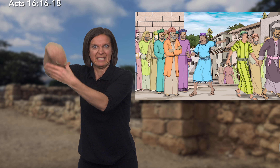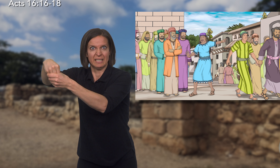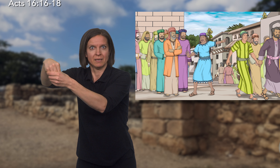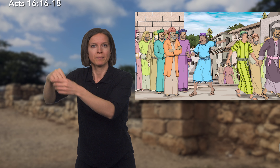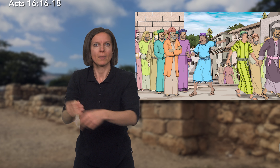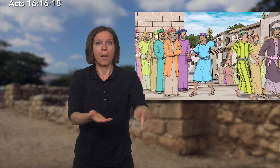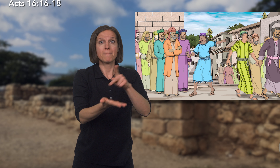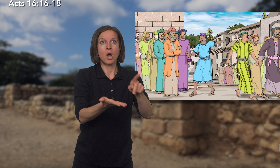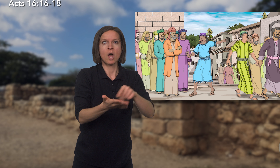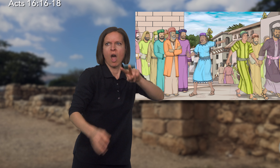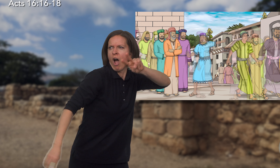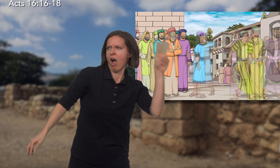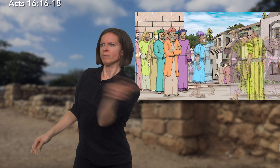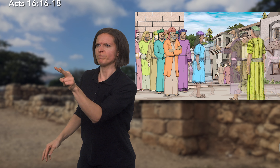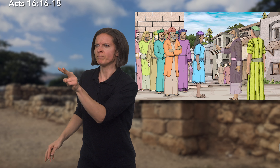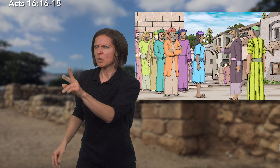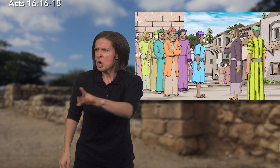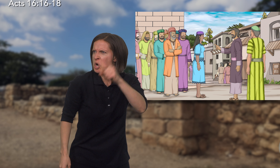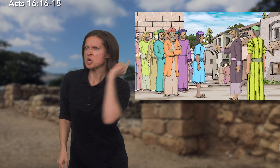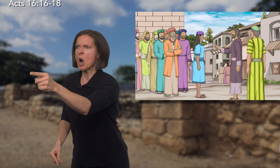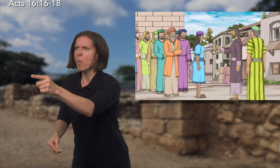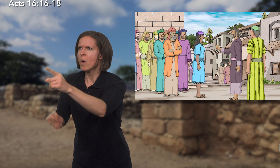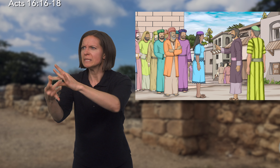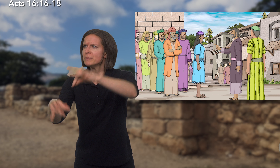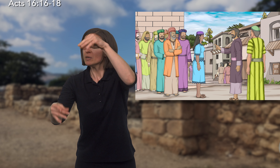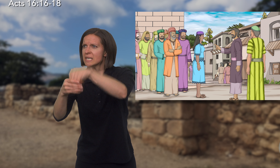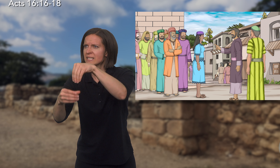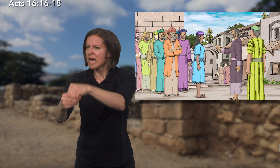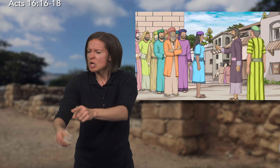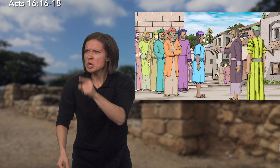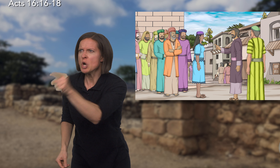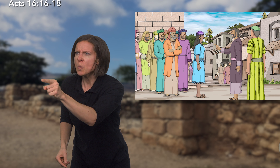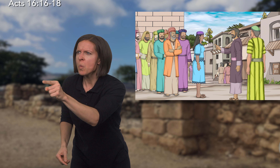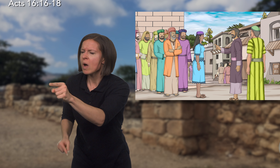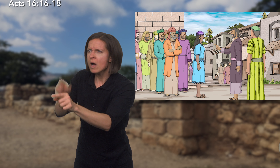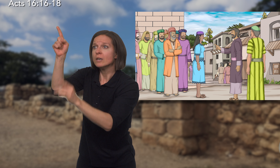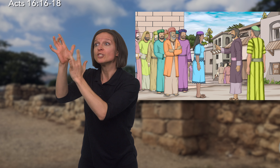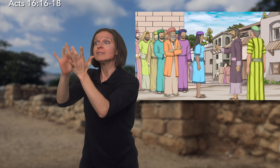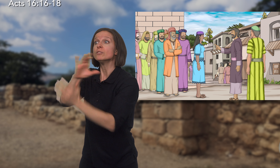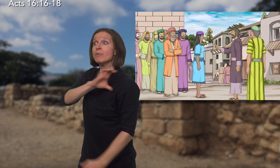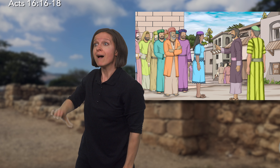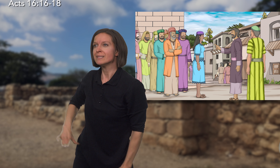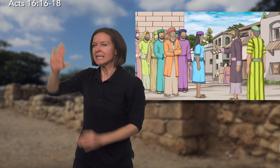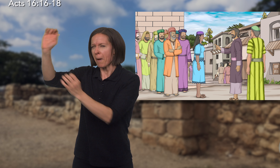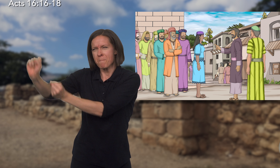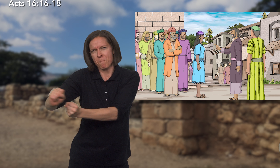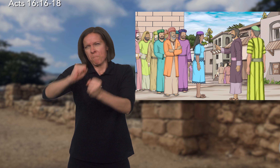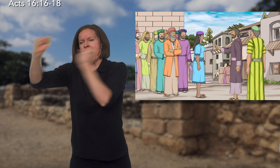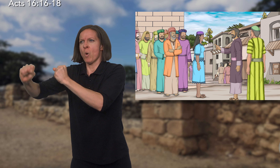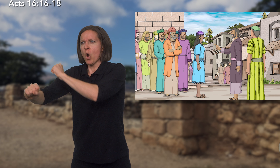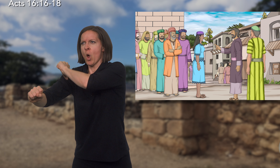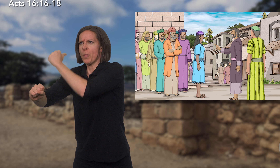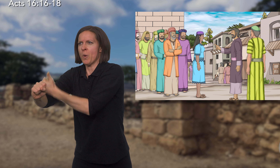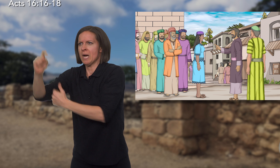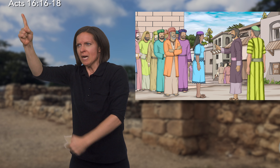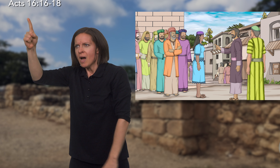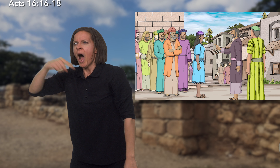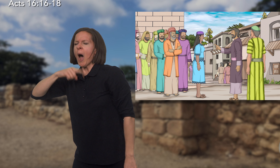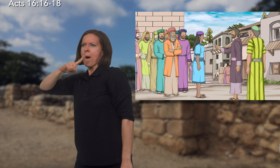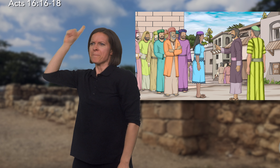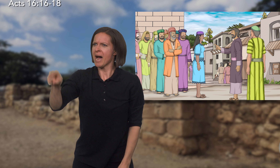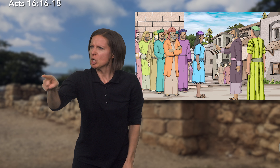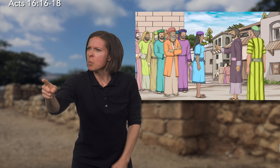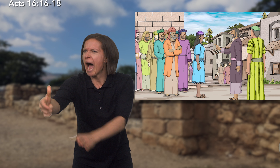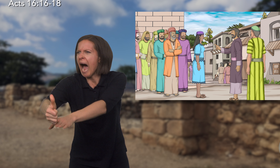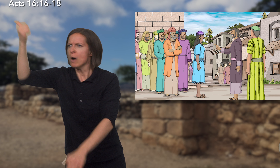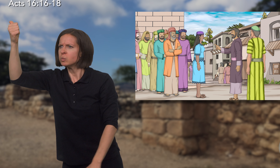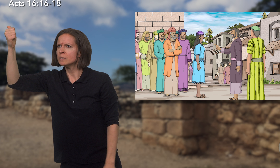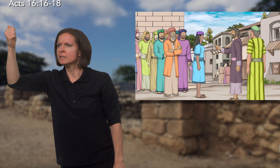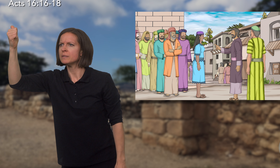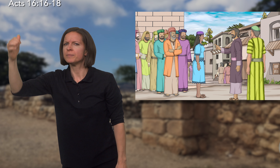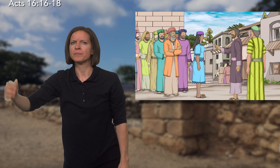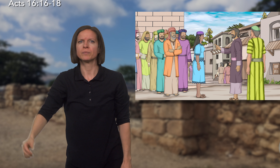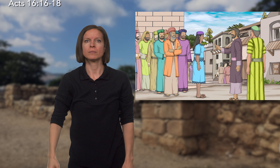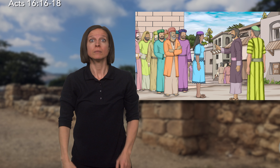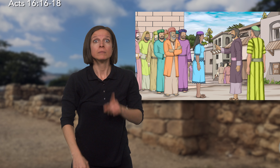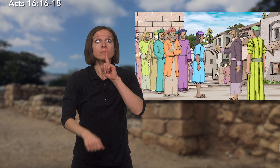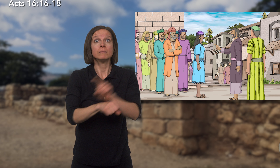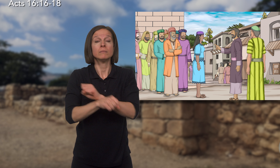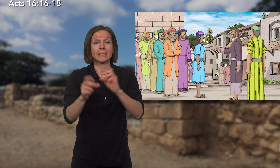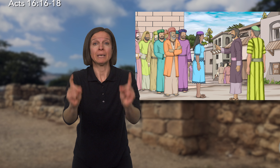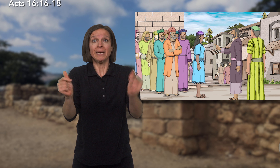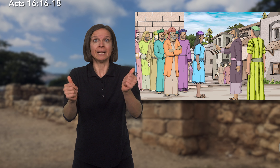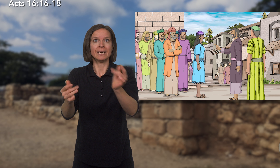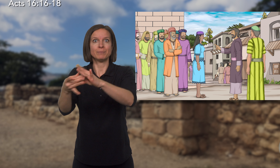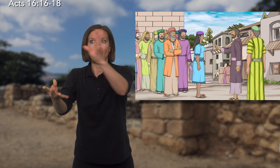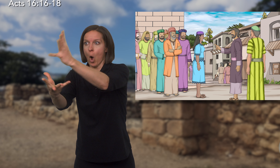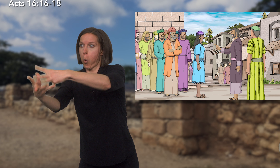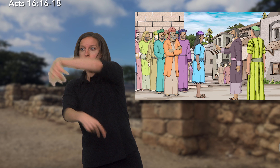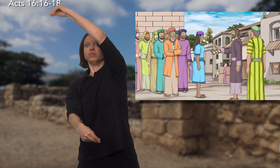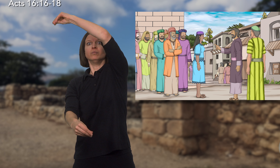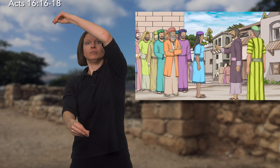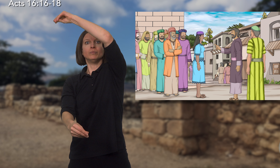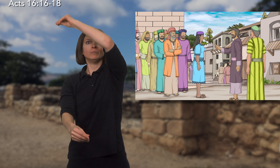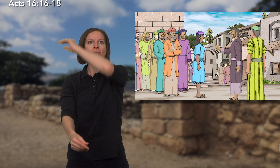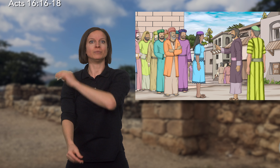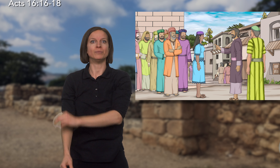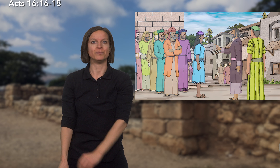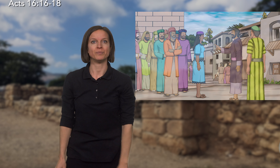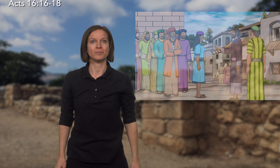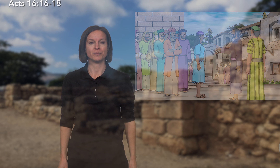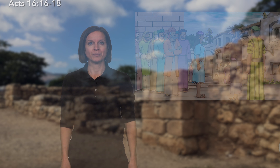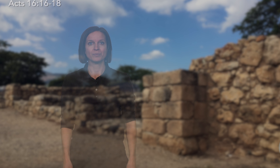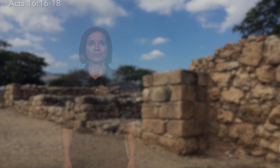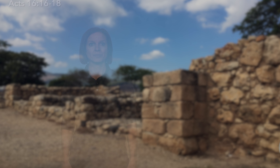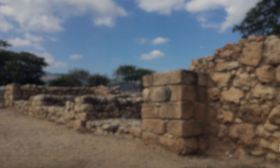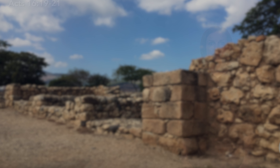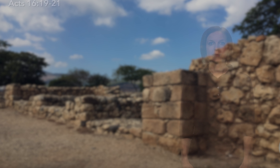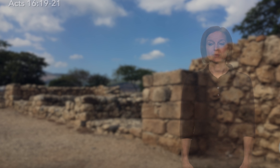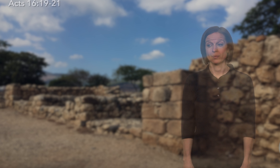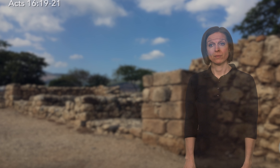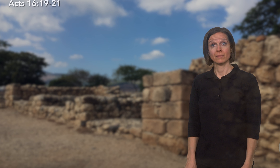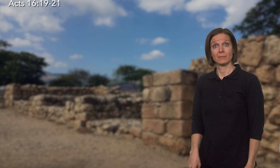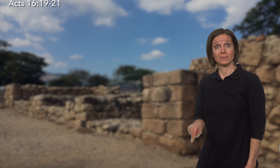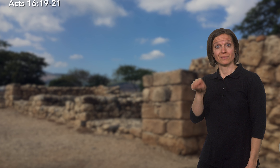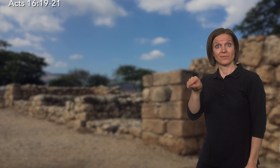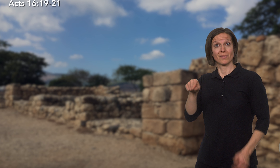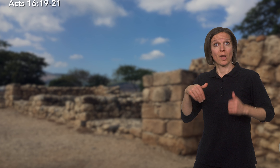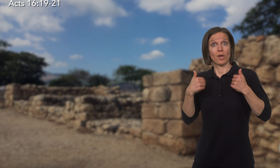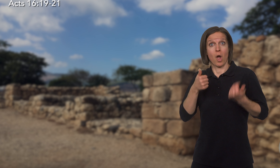Eventually Paul grew so aggravated that he turned and said to the spirit, “In the name of Jesus Christ I command you to come out of her!” And the spirit left her at that very moment.